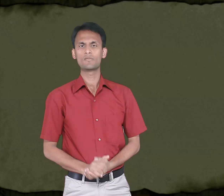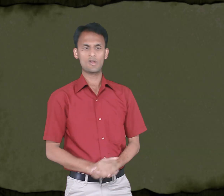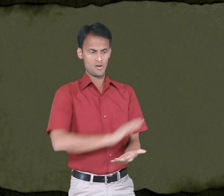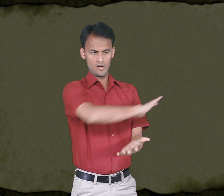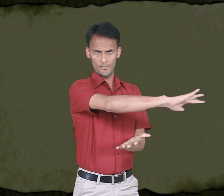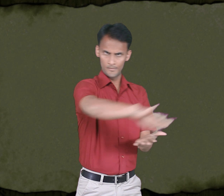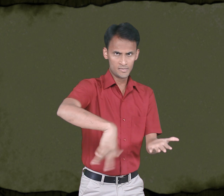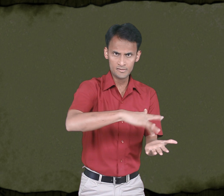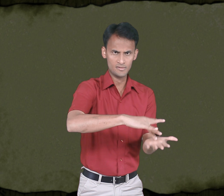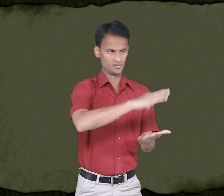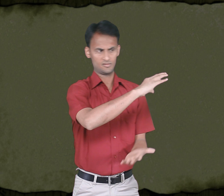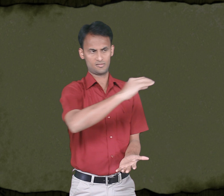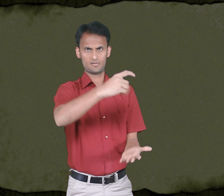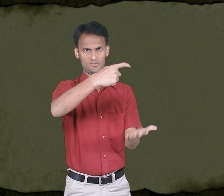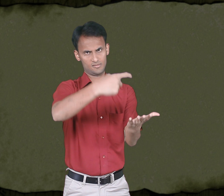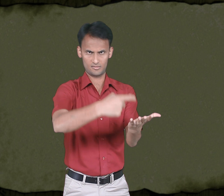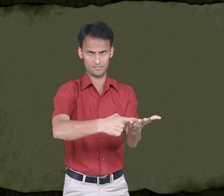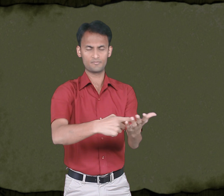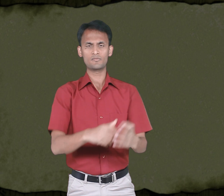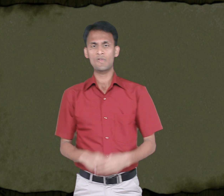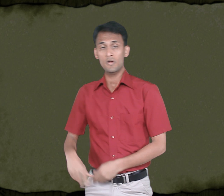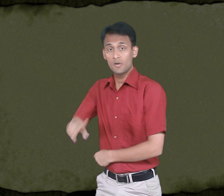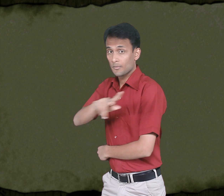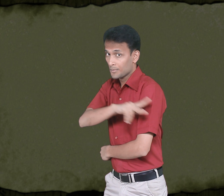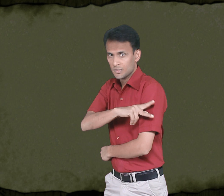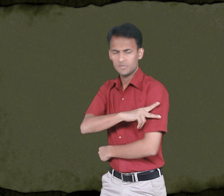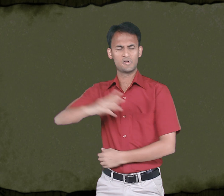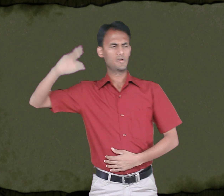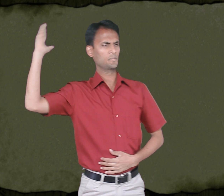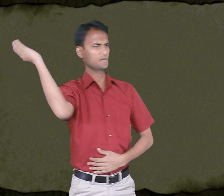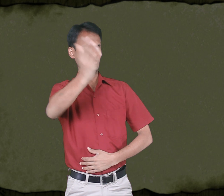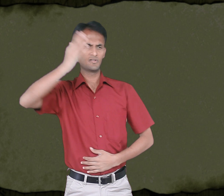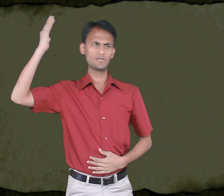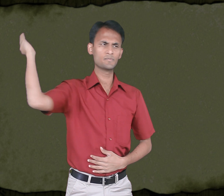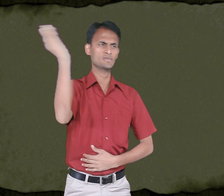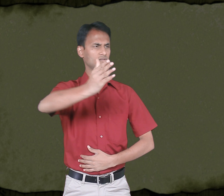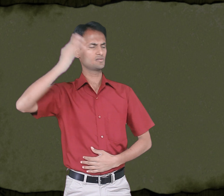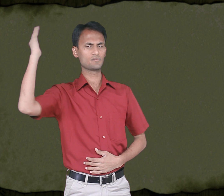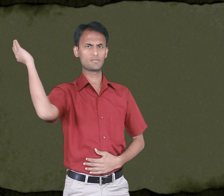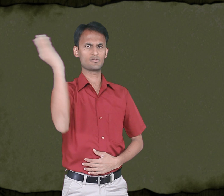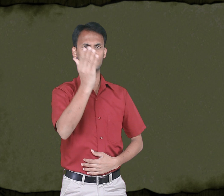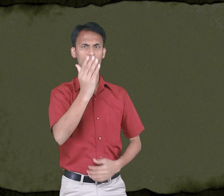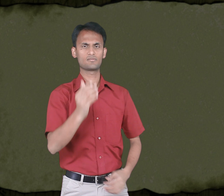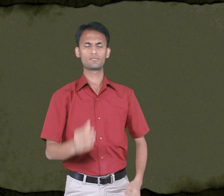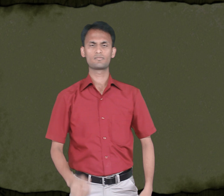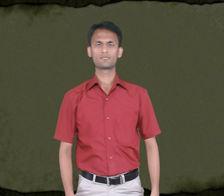Paul preaches in Corinth